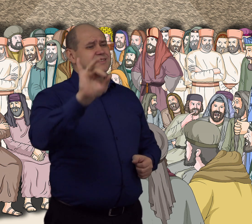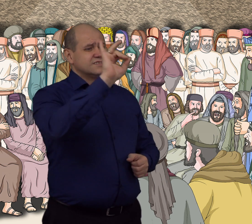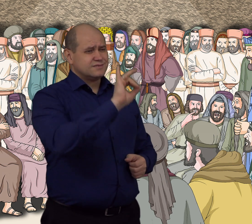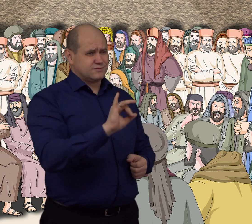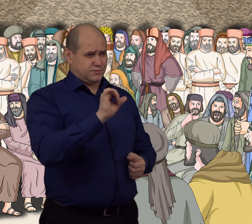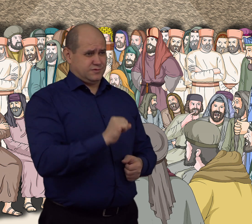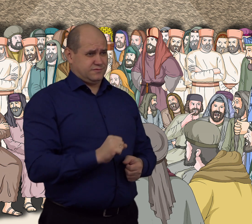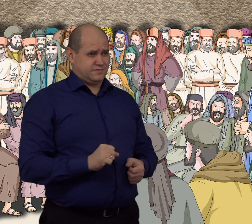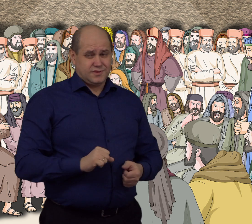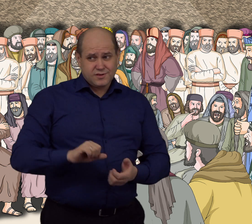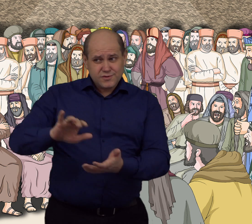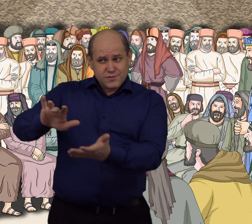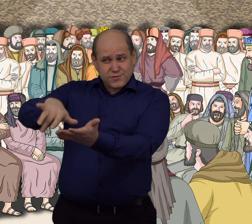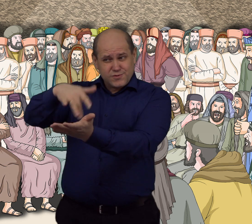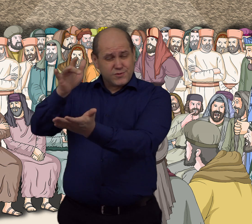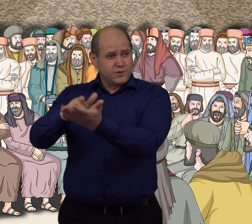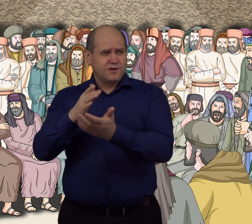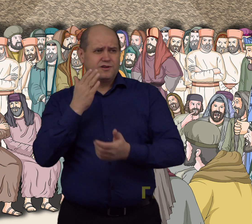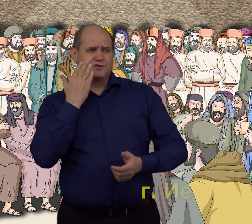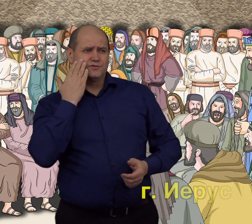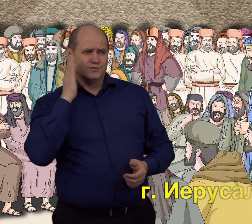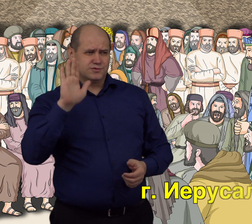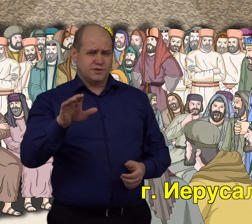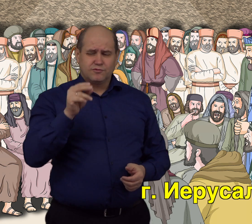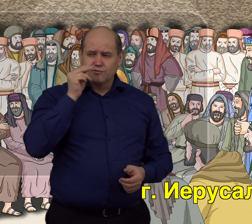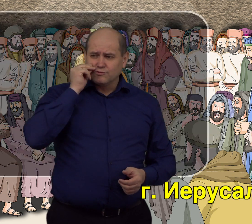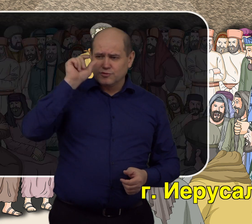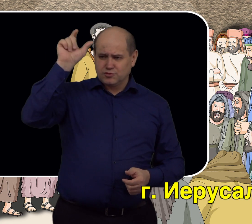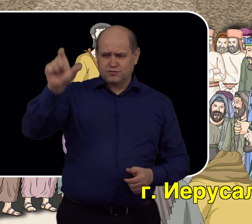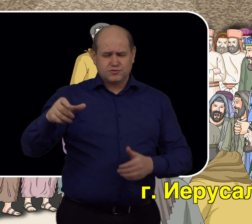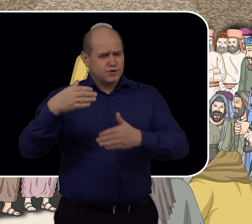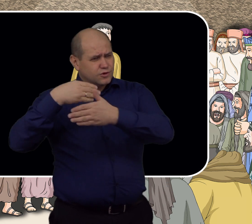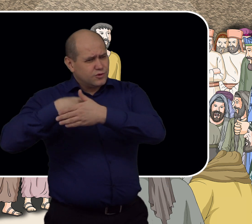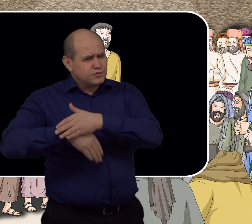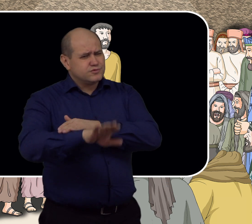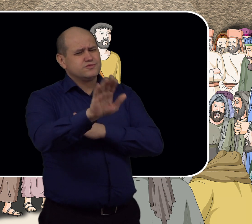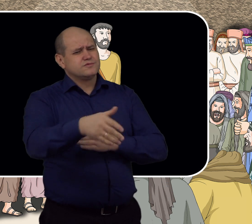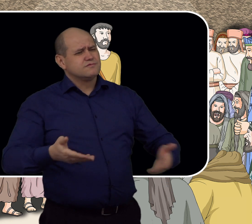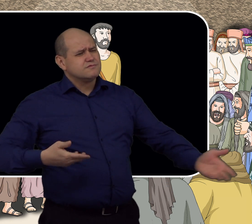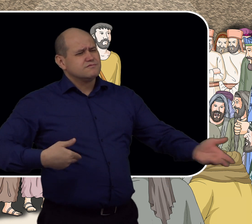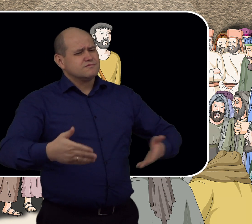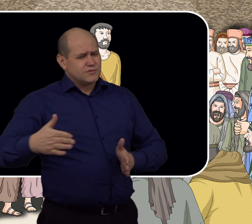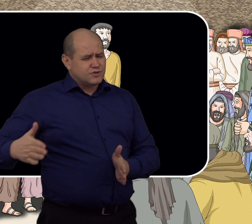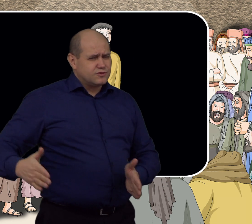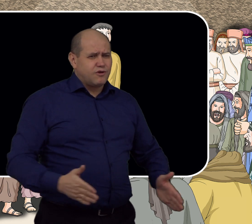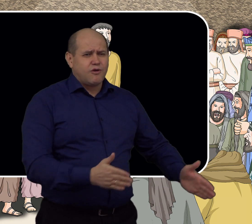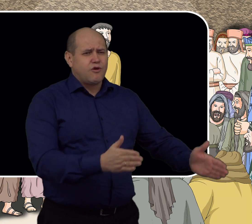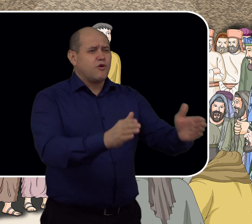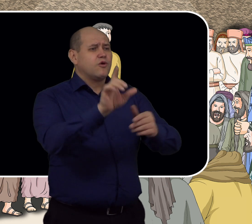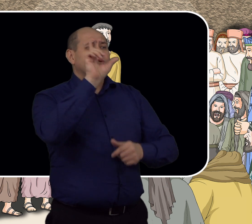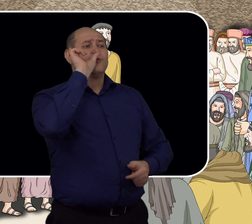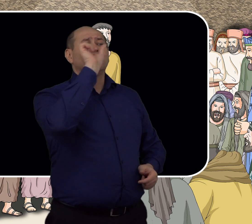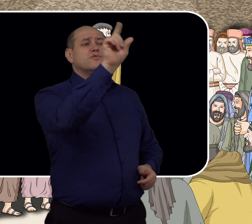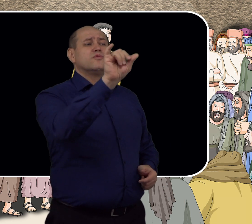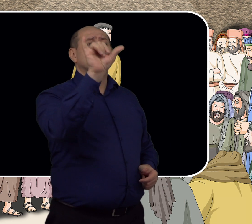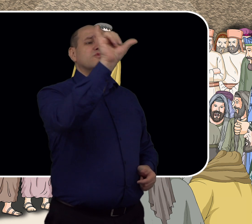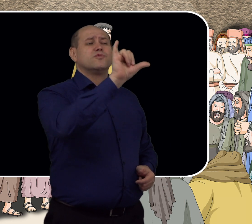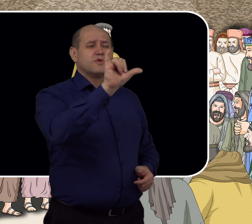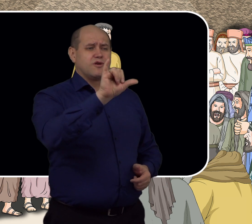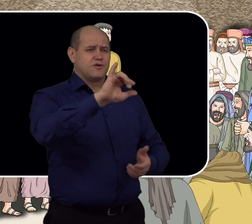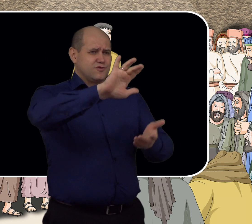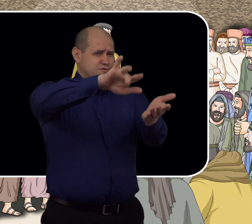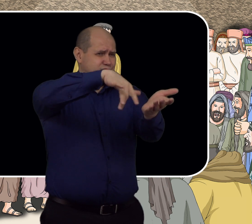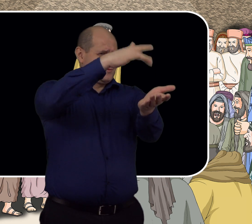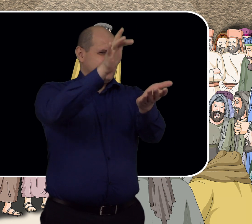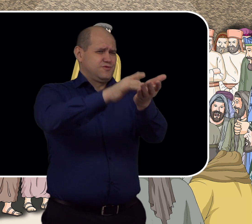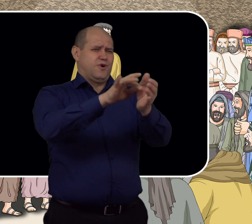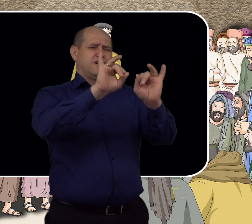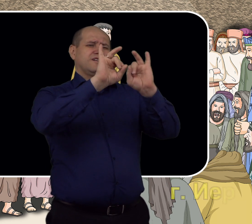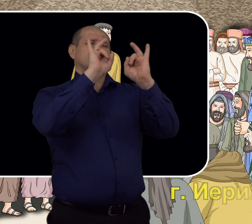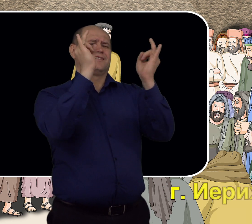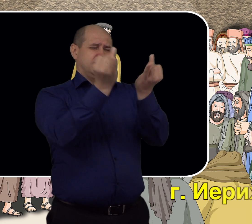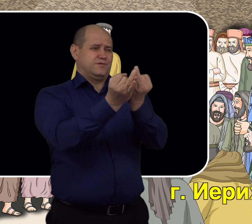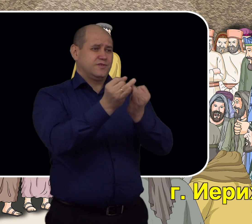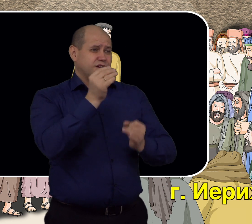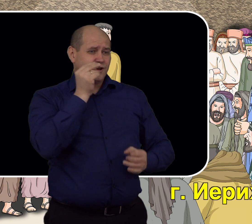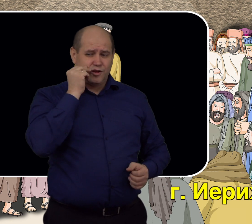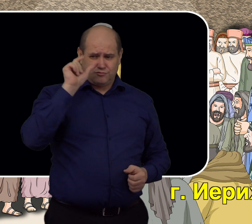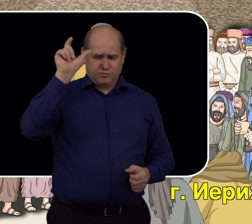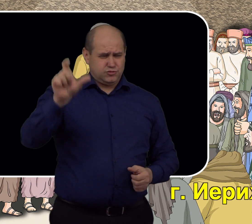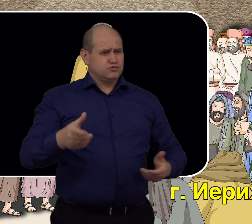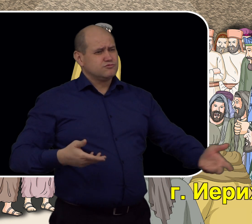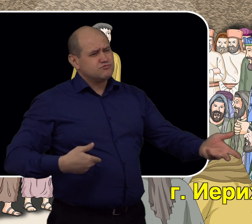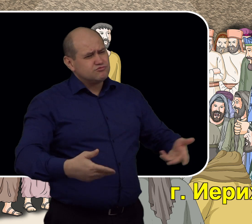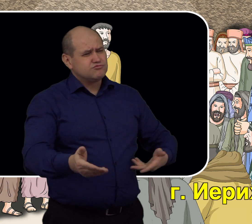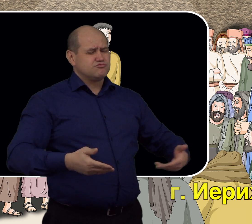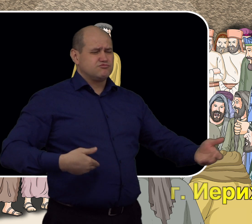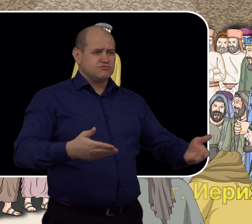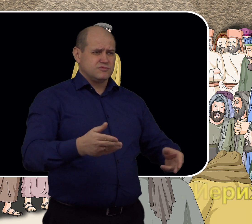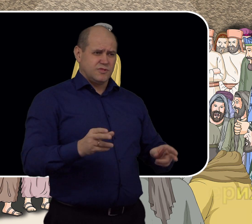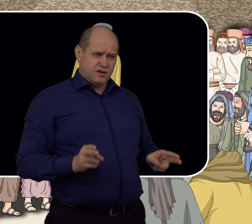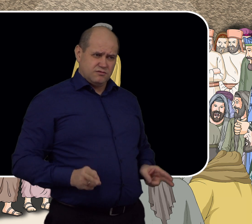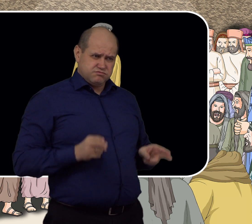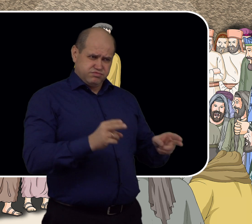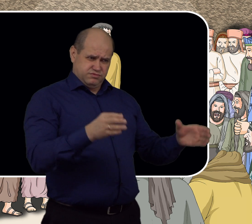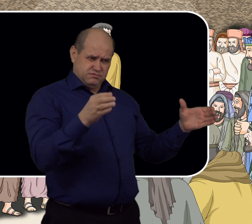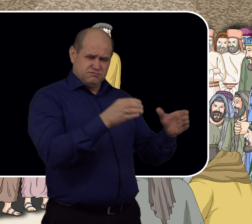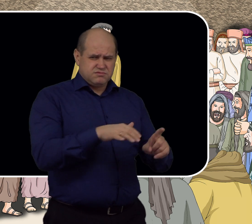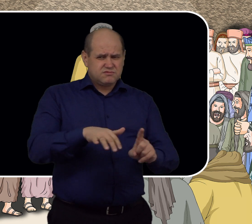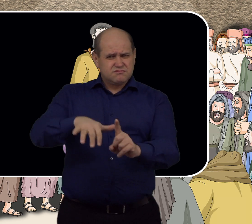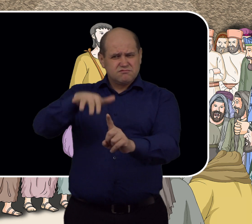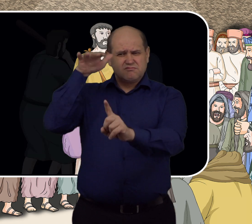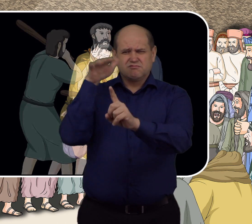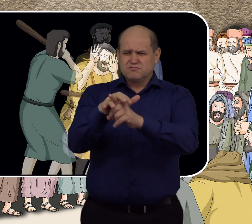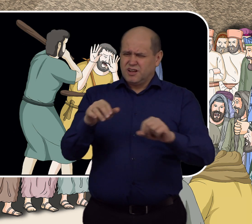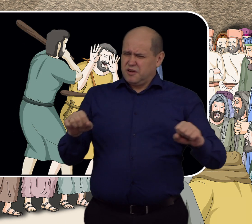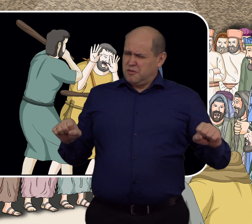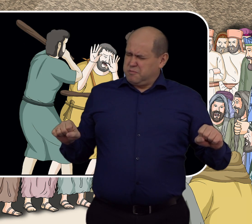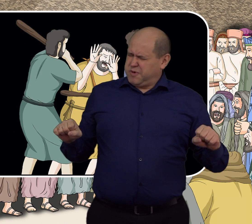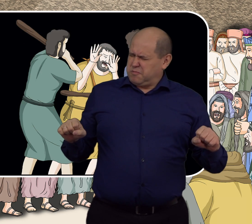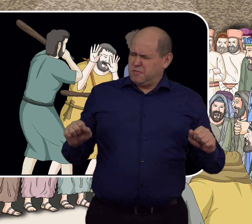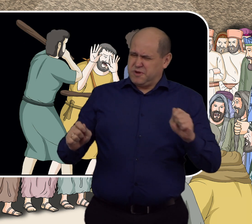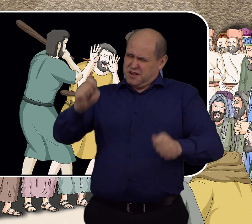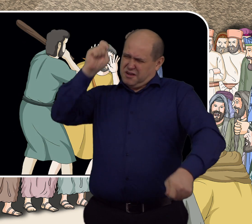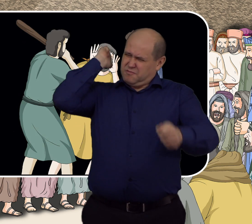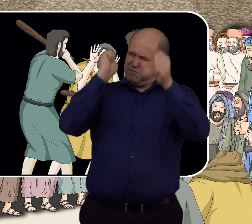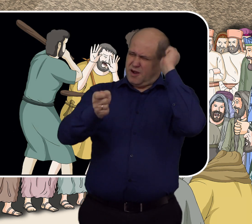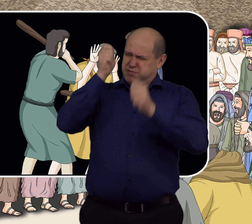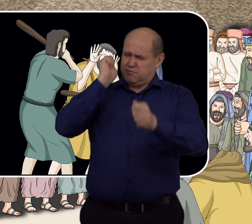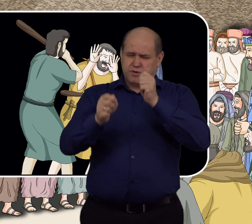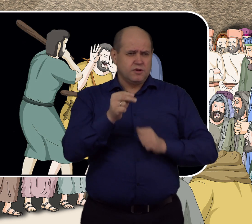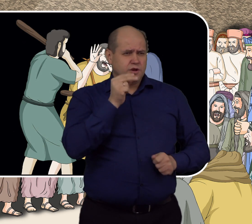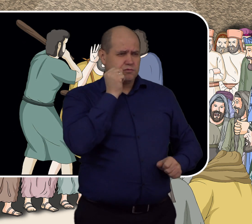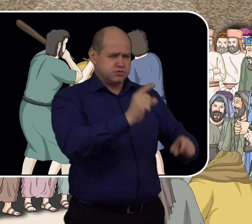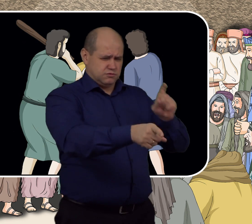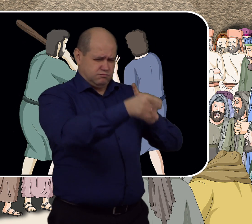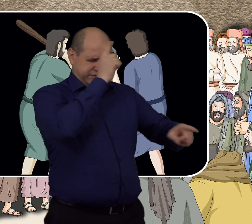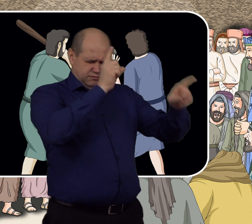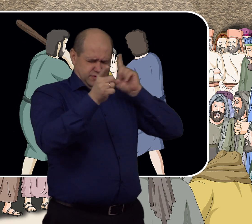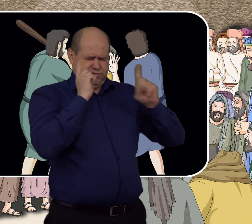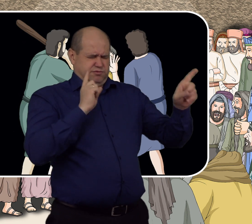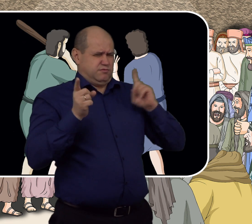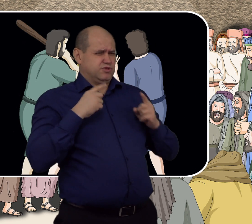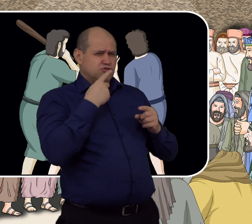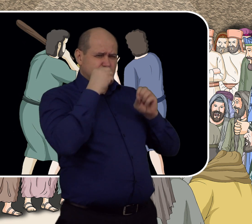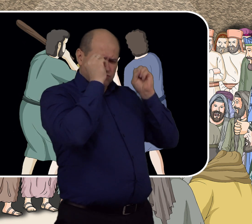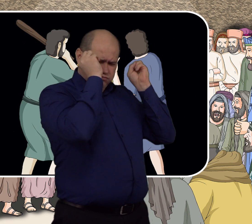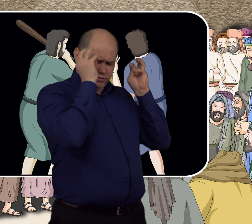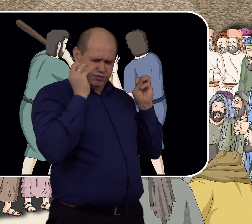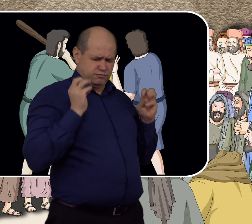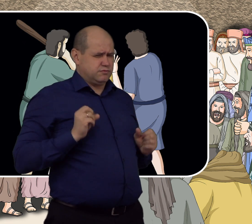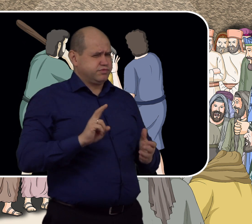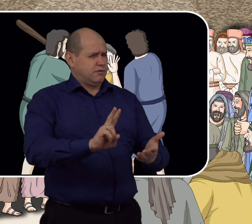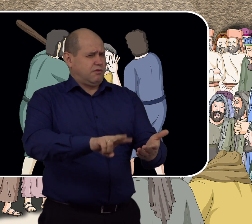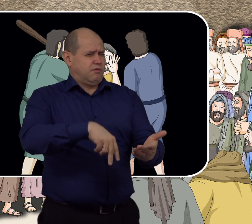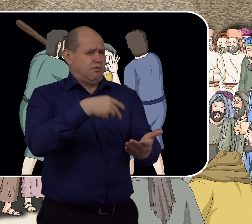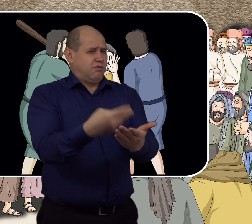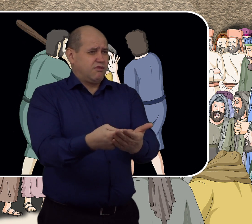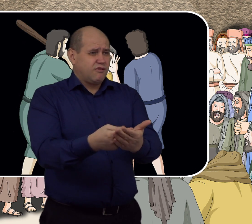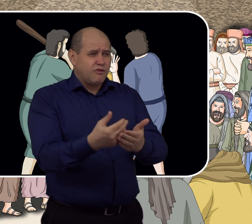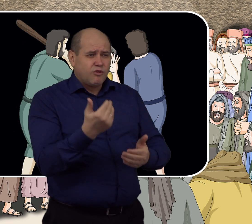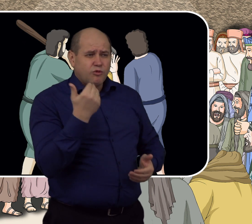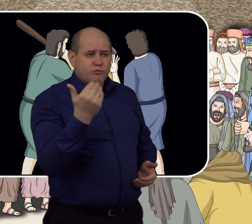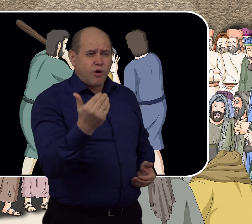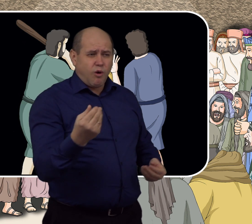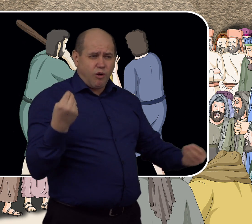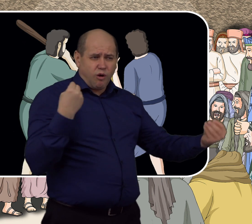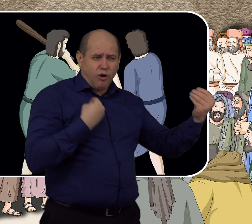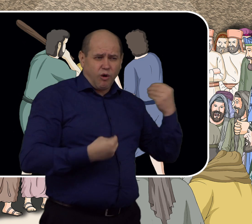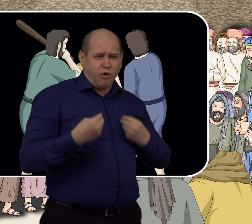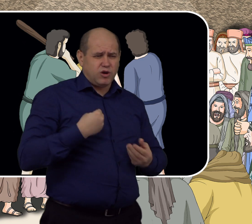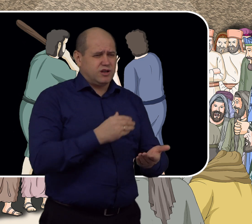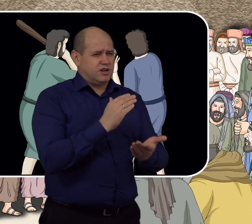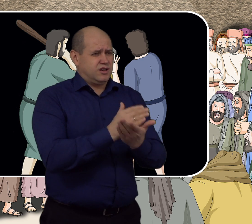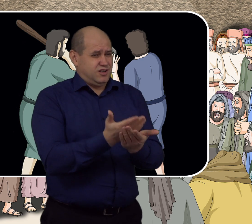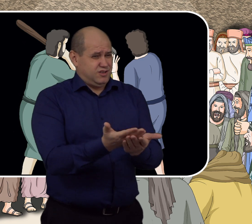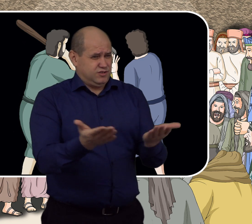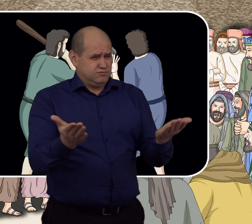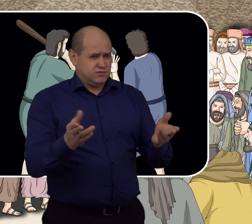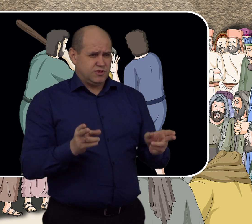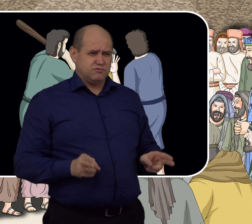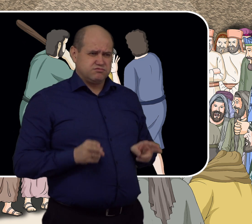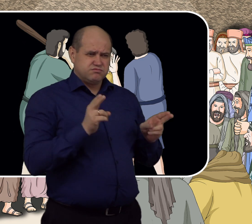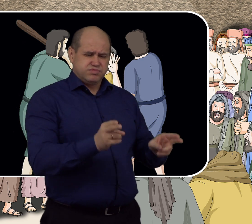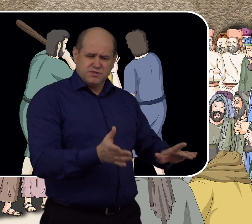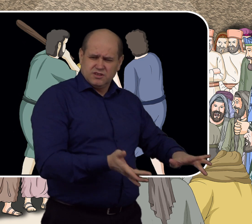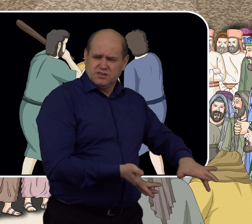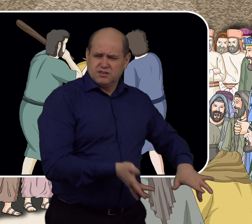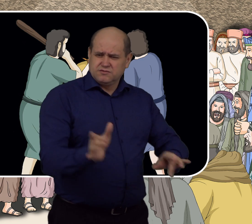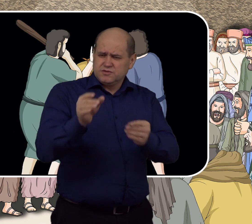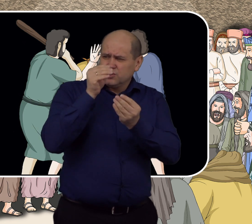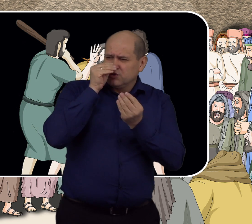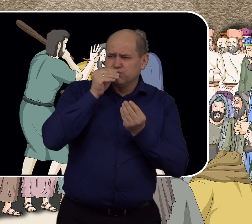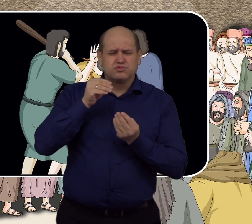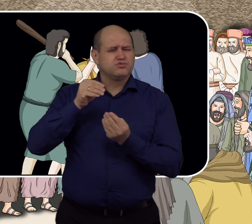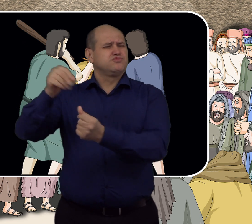Jesus took up this question and said, “A man was going down from Jerusalem to Jericho when he fell into the hands of robbers.